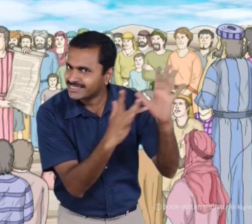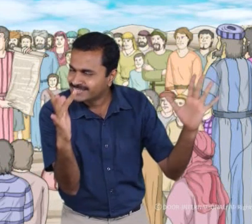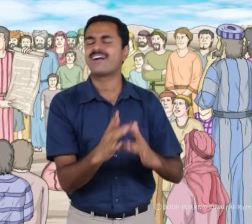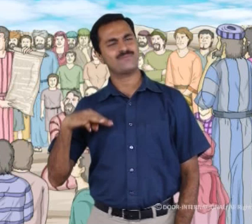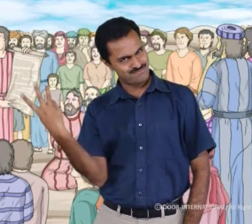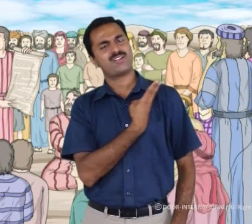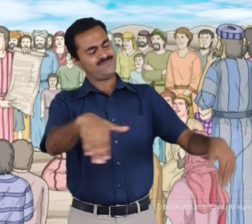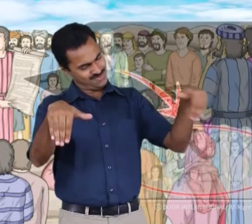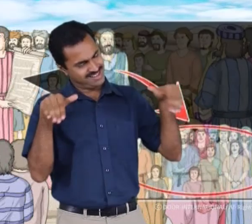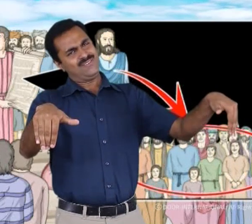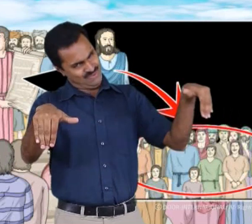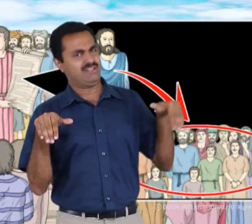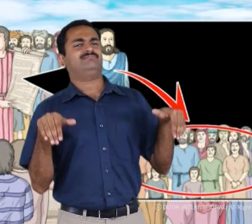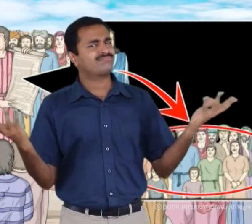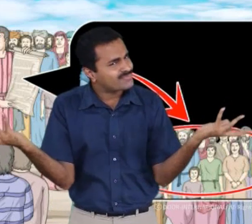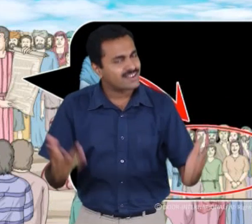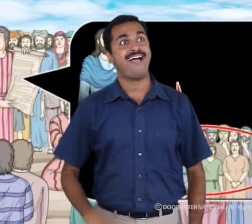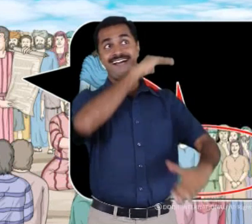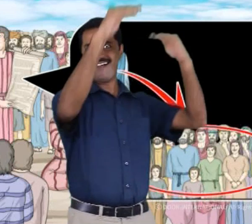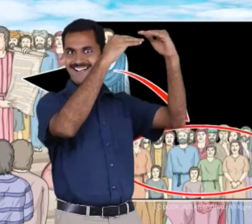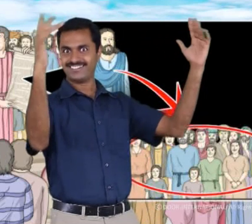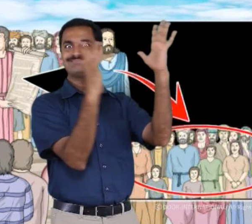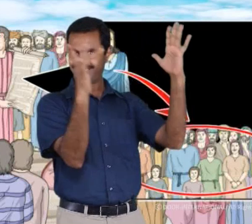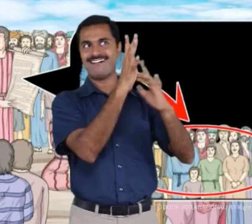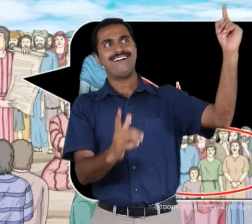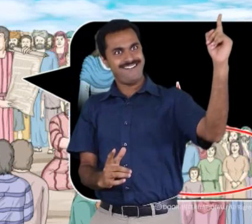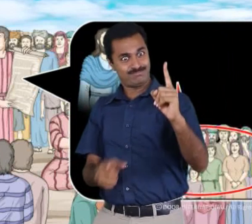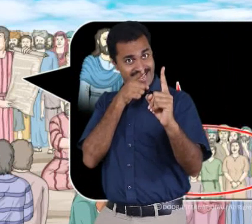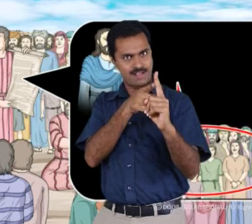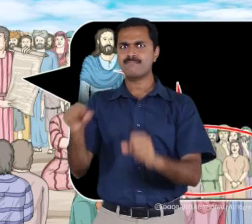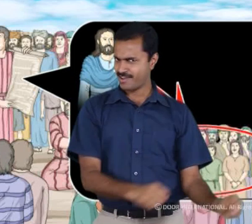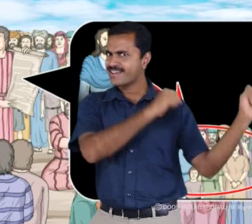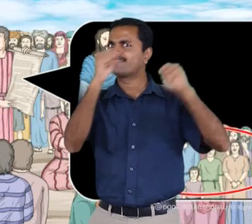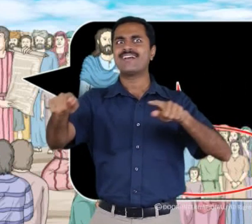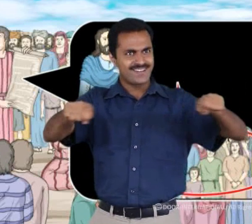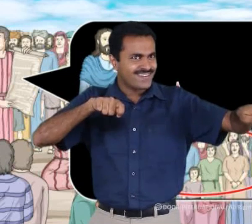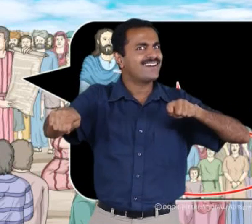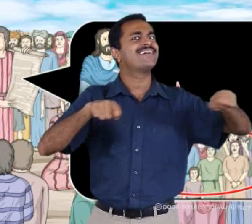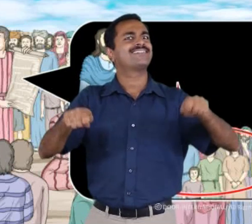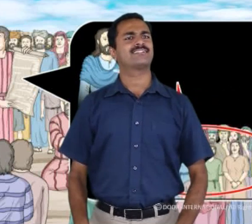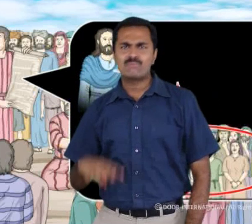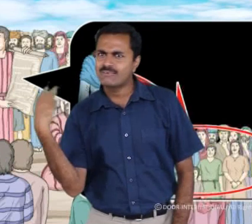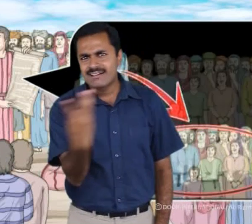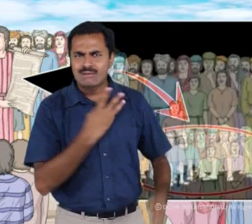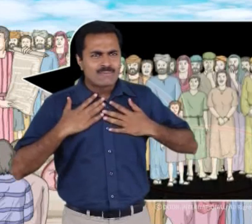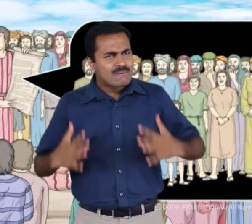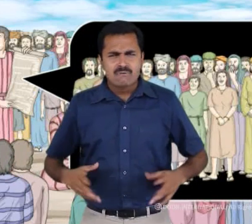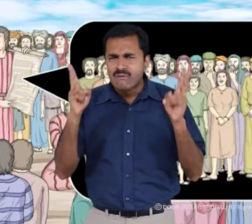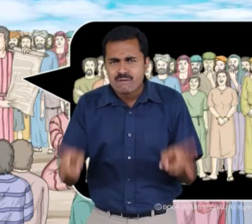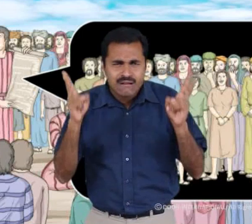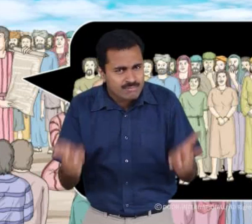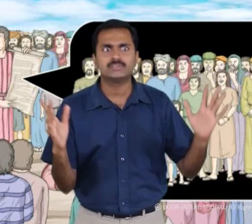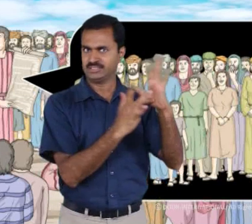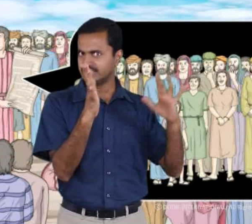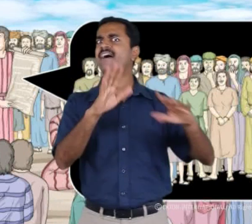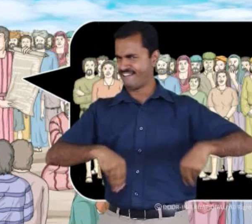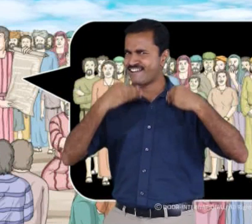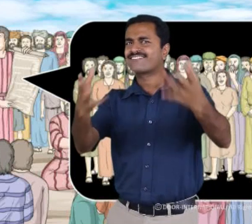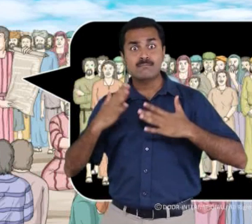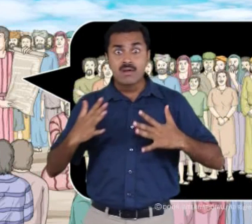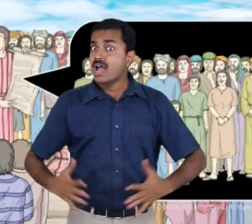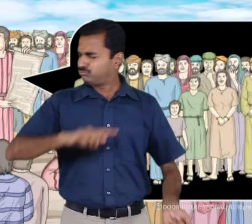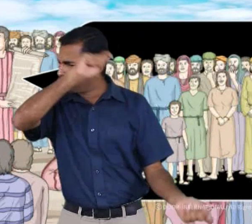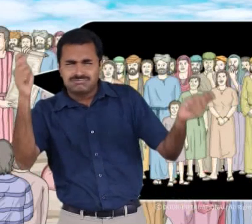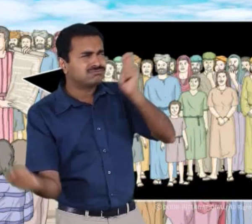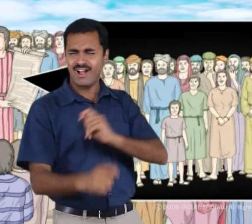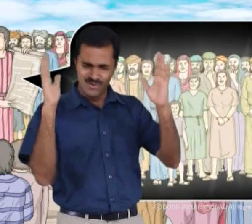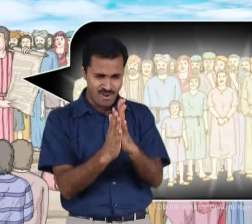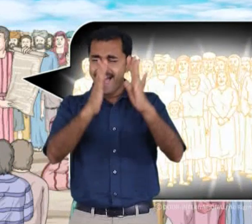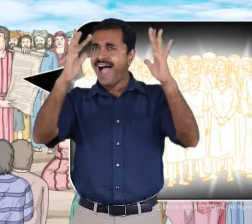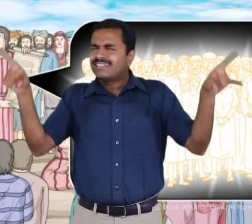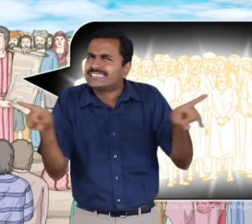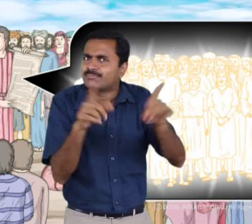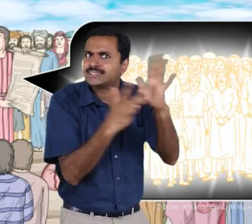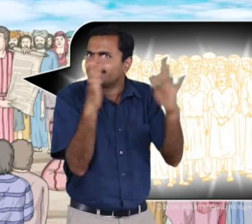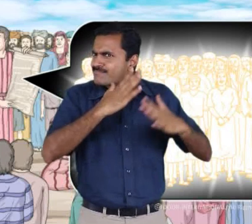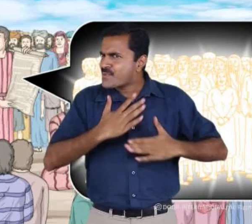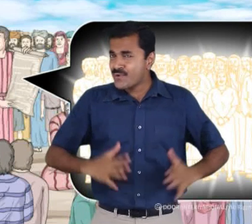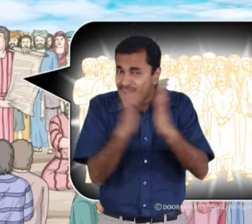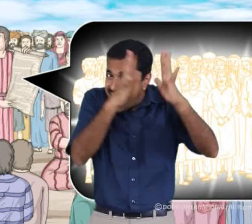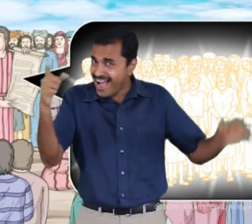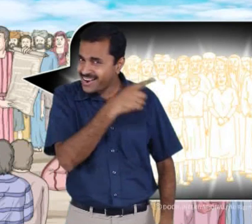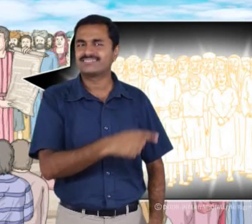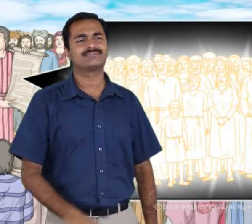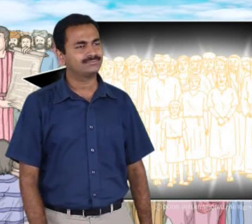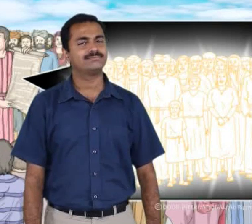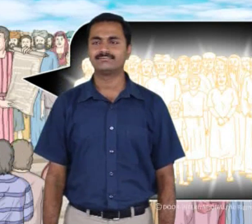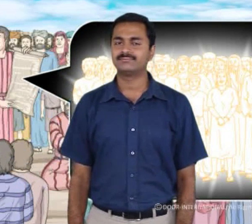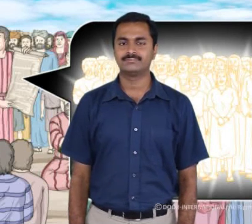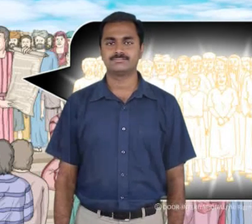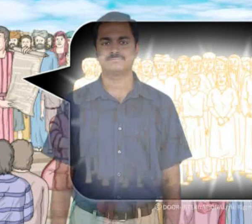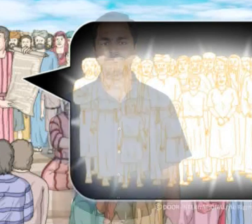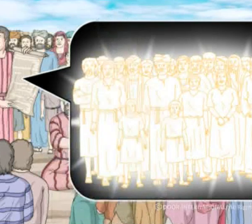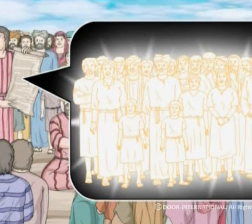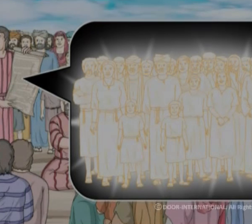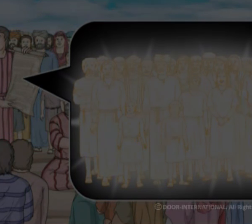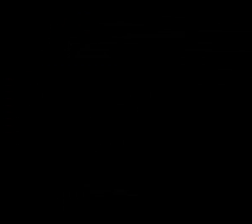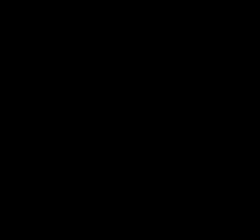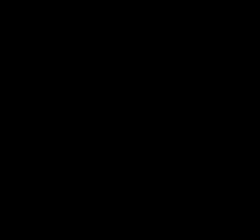But our citizenship is in heaven, and we eagerly await a Savior from there, the Lord Jesus Christ, who, by the power that enables Him to subject all things to Himself, will transform our lowly bodies to be like His glorious body.